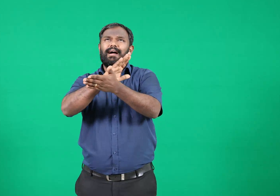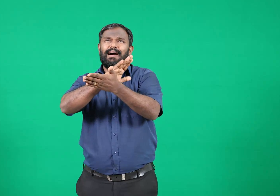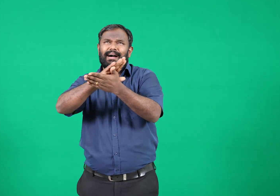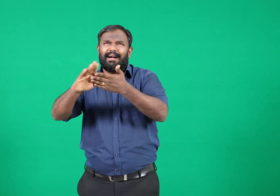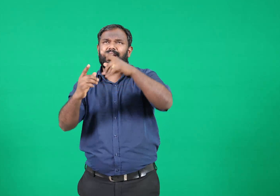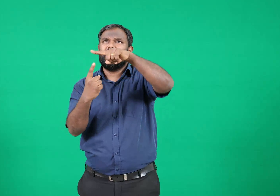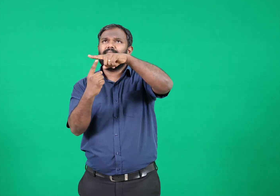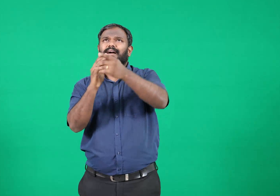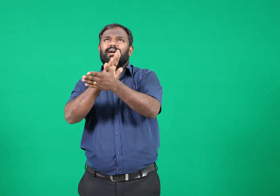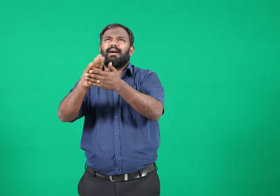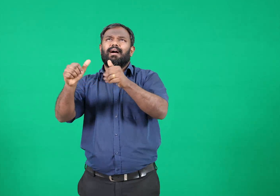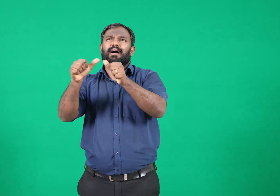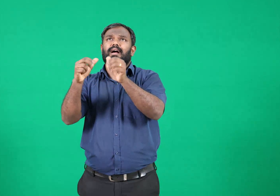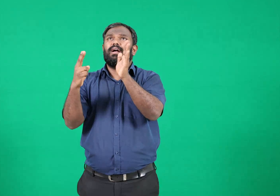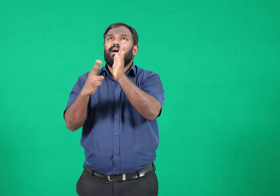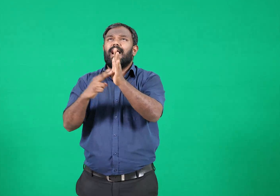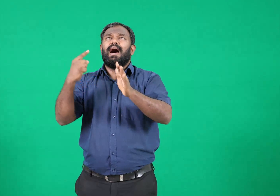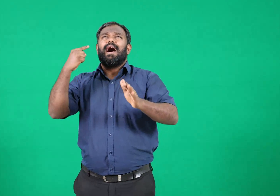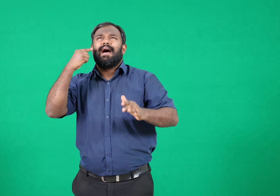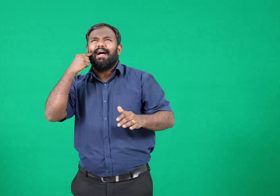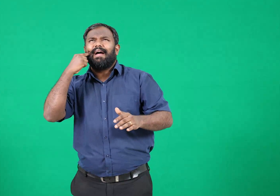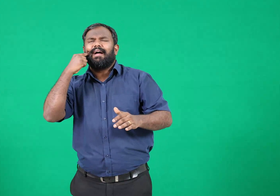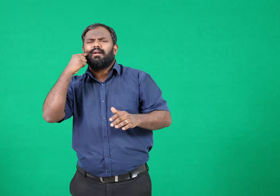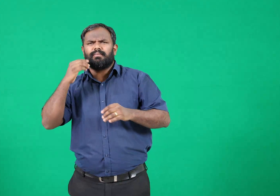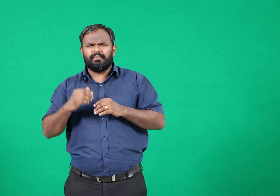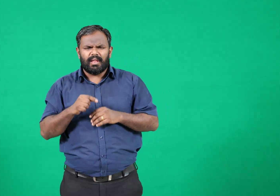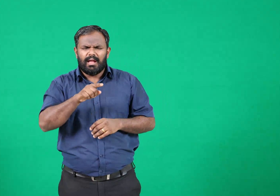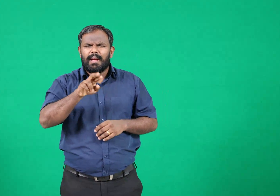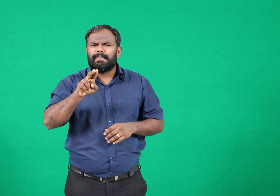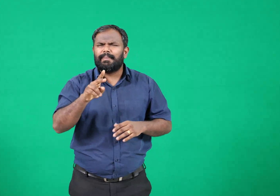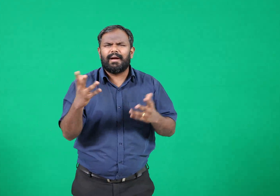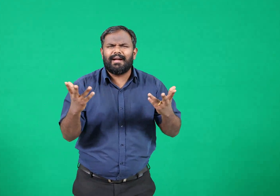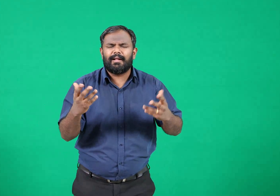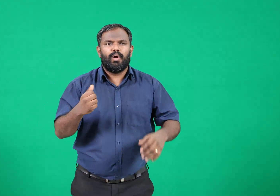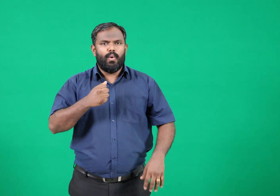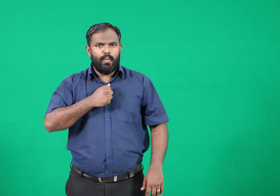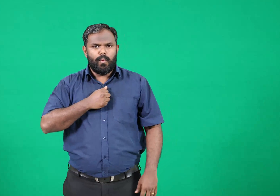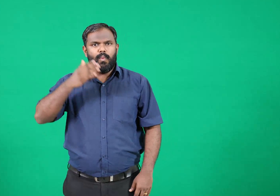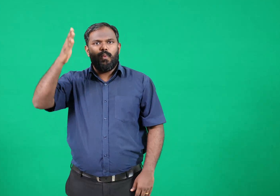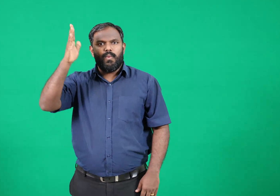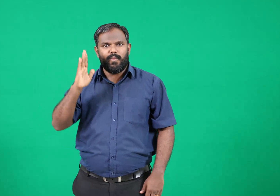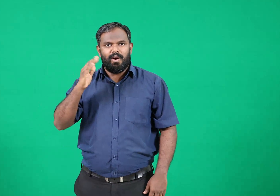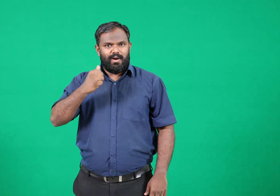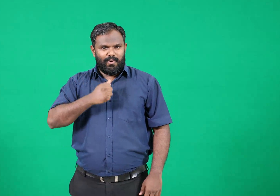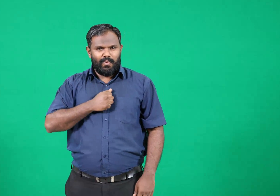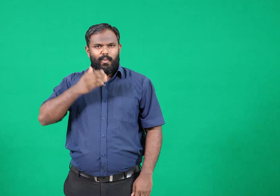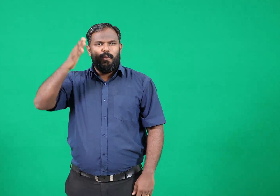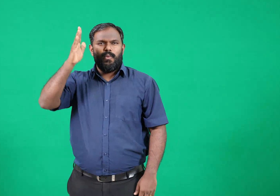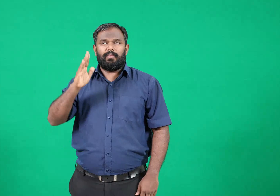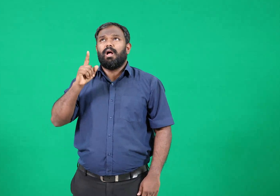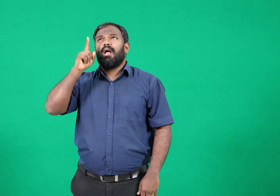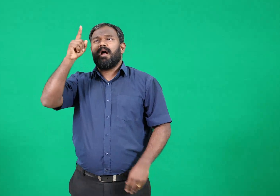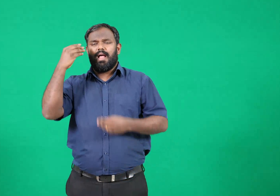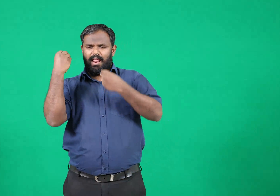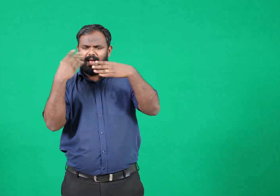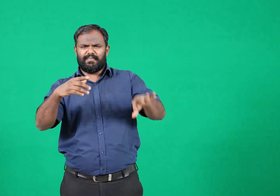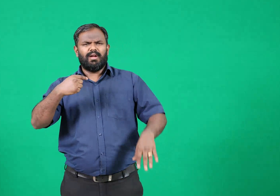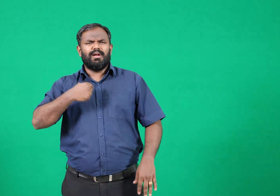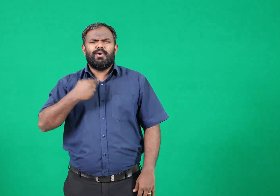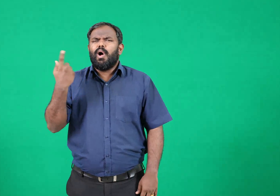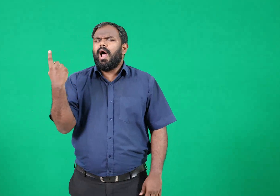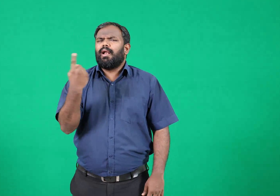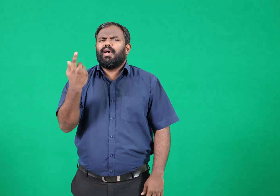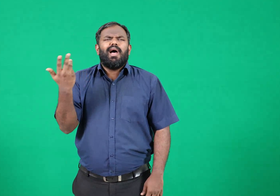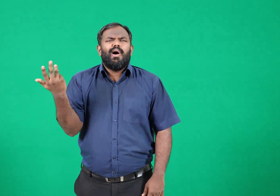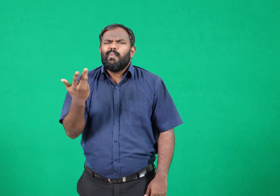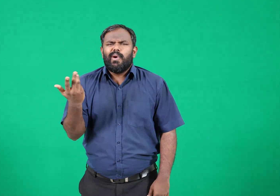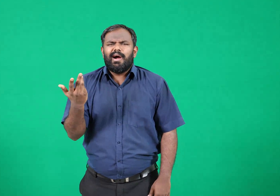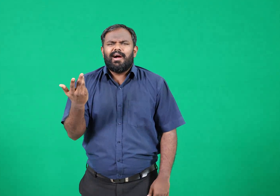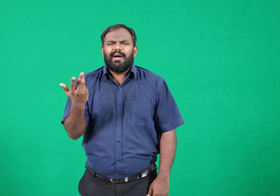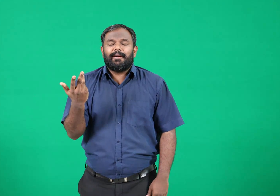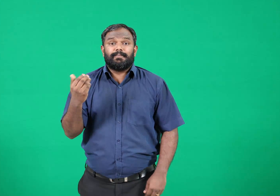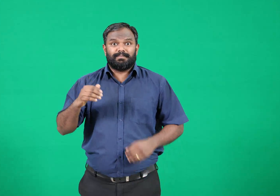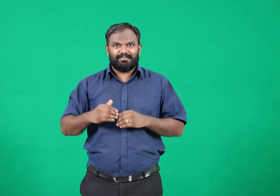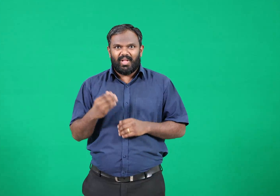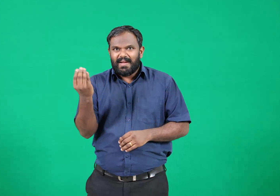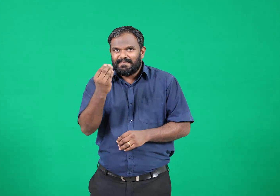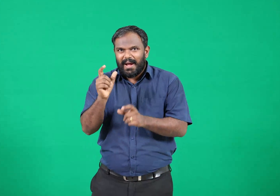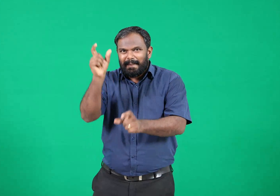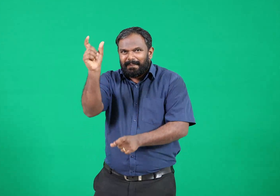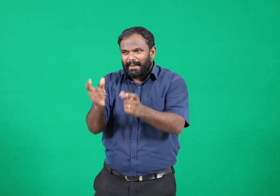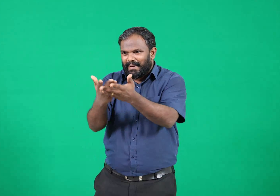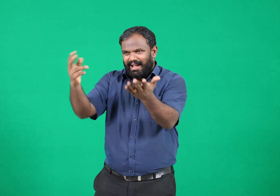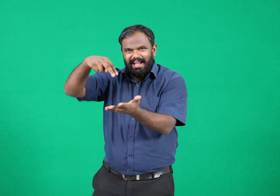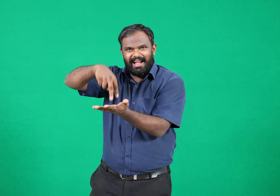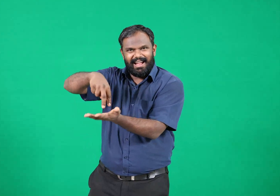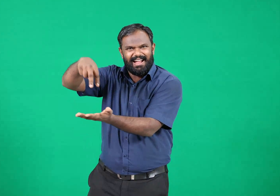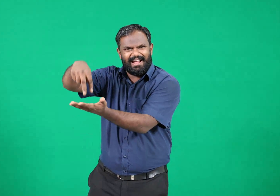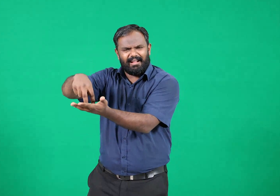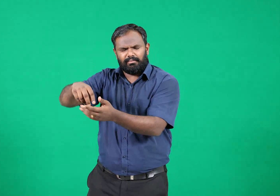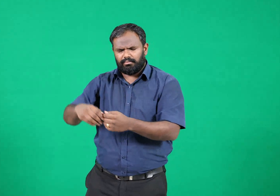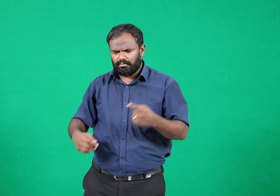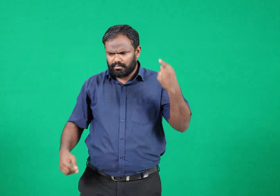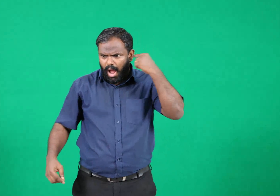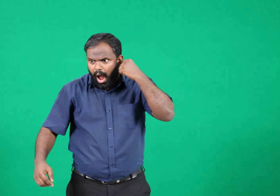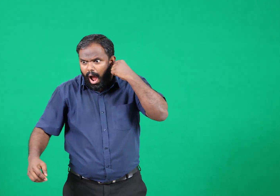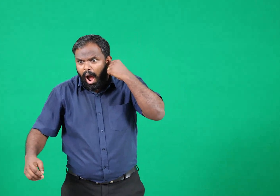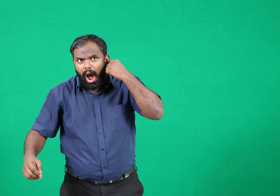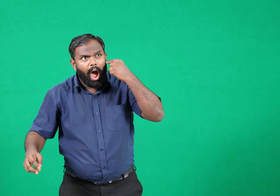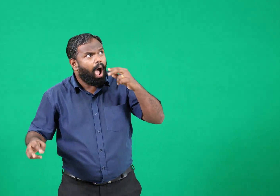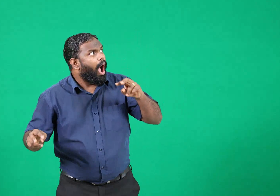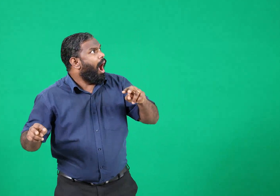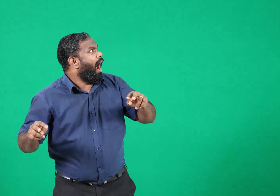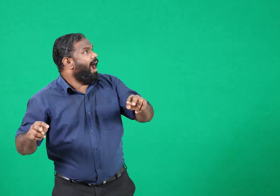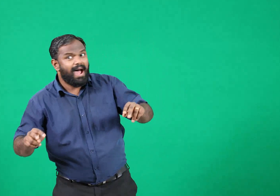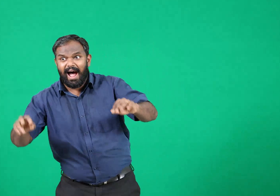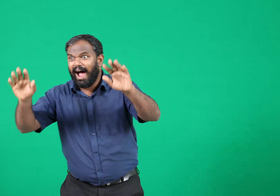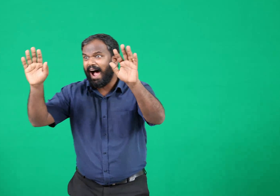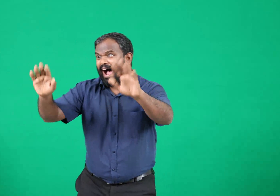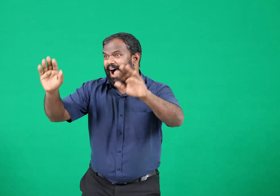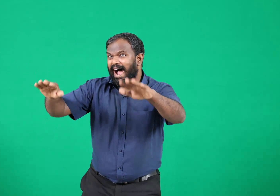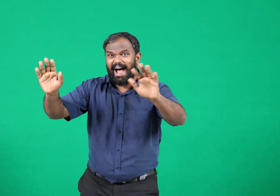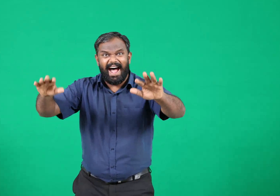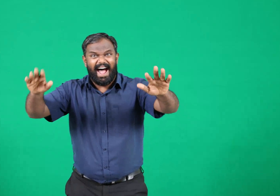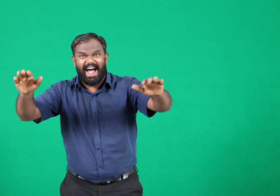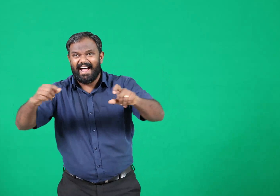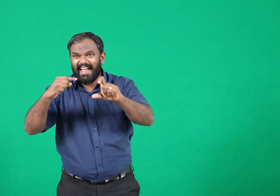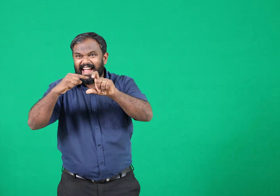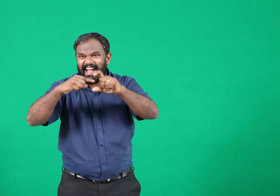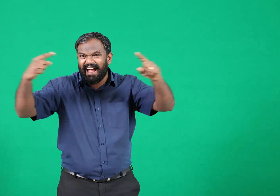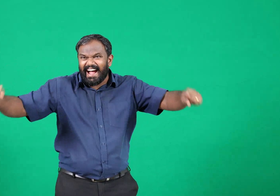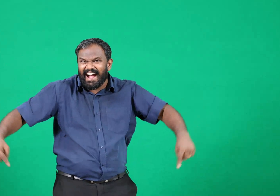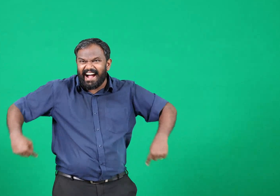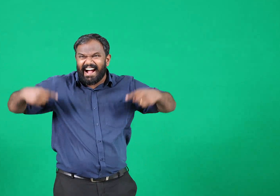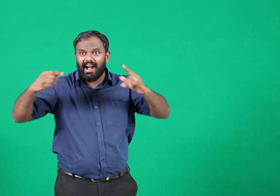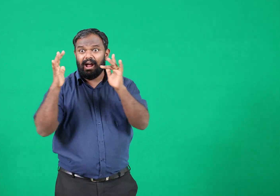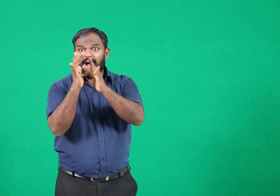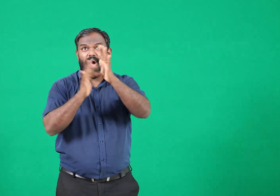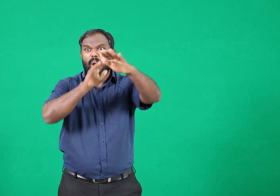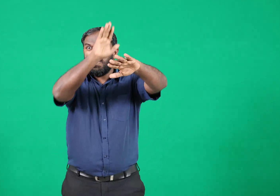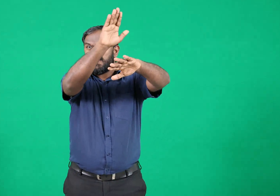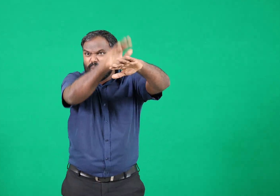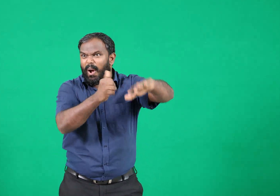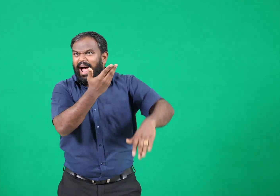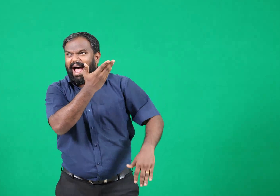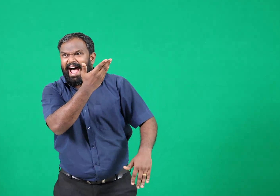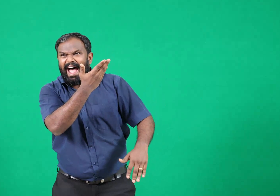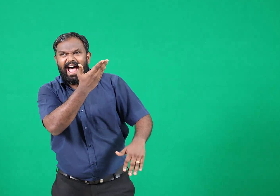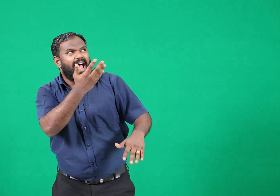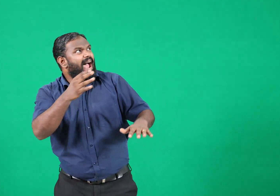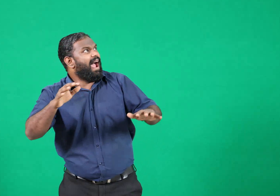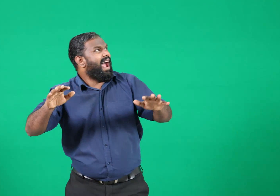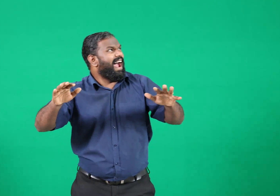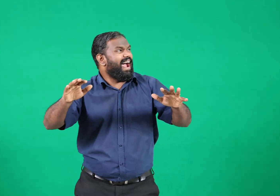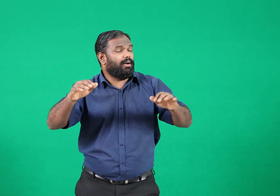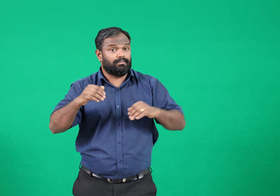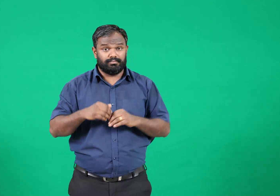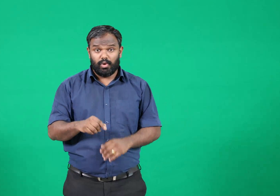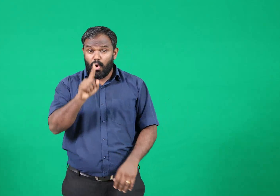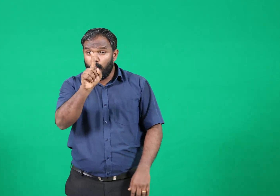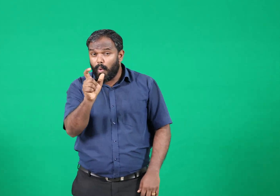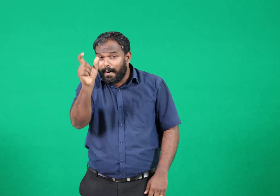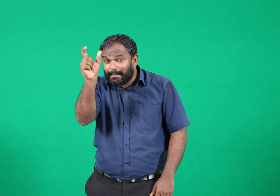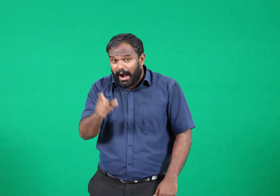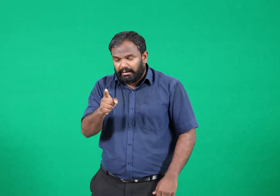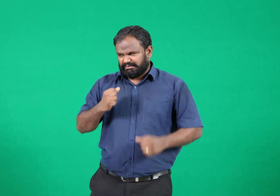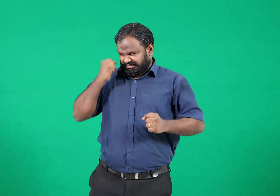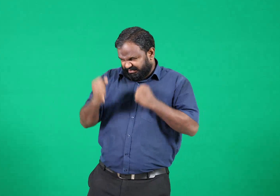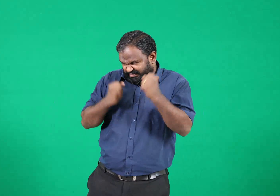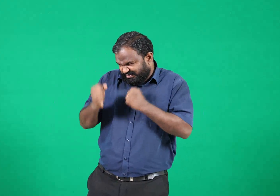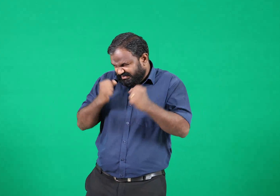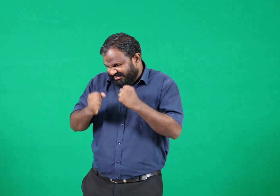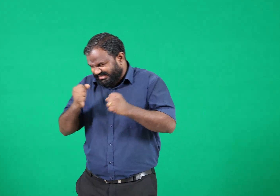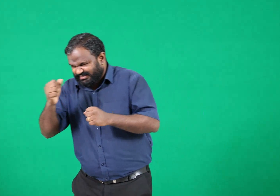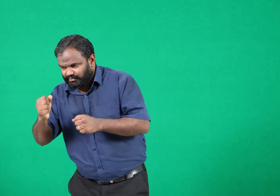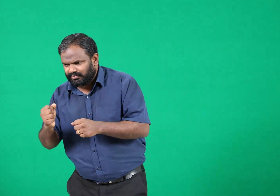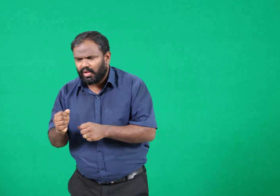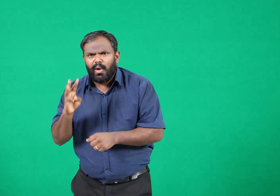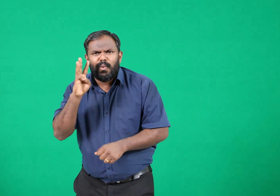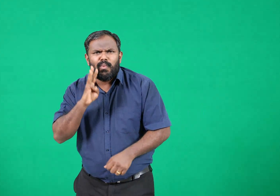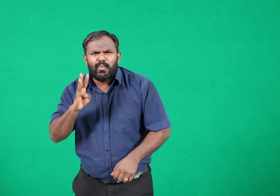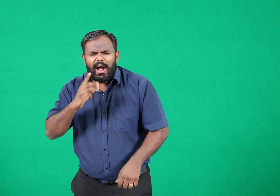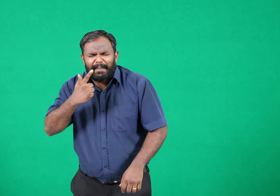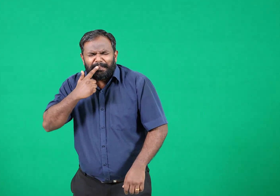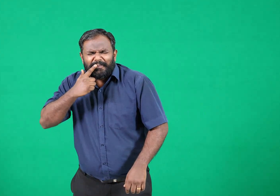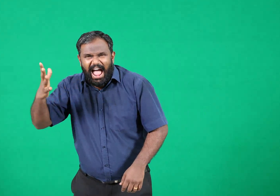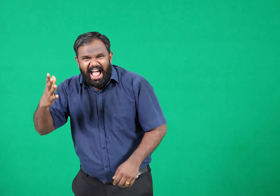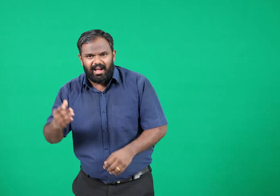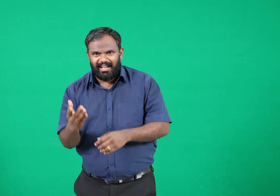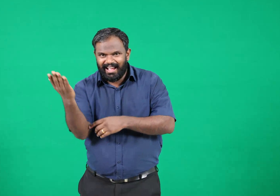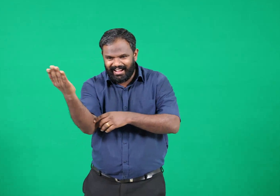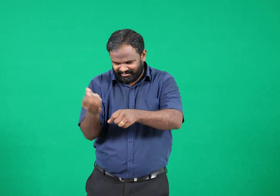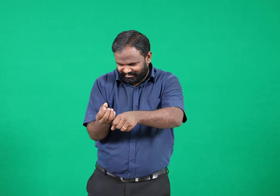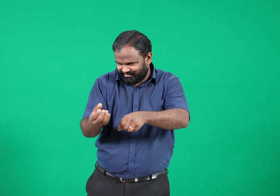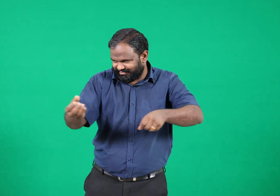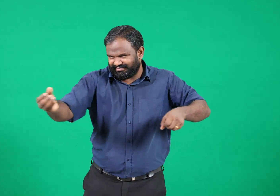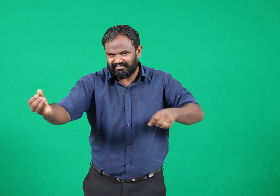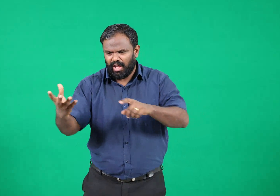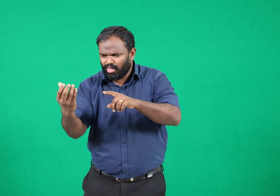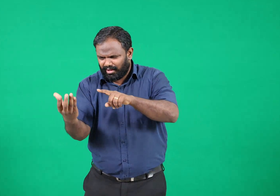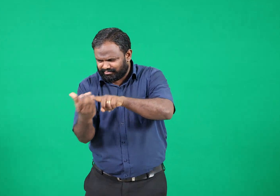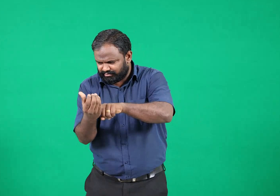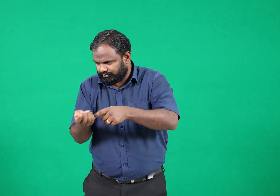When some of those standing there heard this, they said, "He is calling Elijah." One of them quickly ran and brought a sponge.